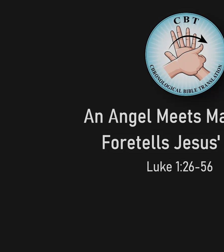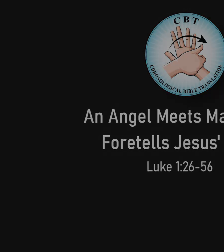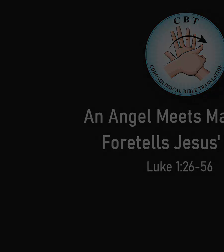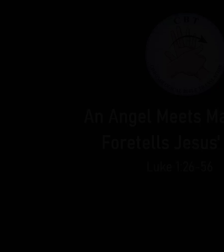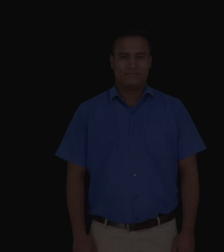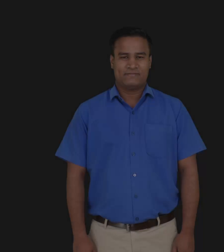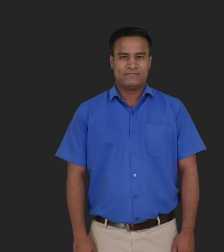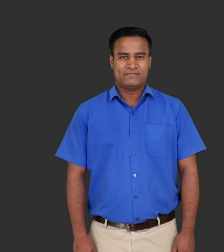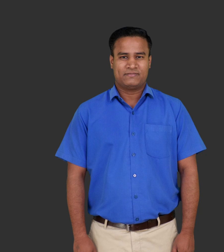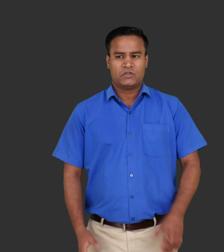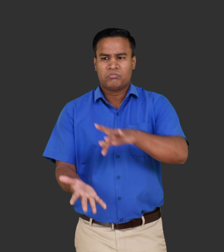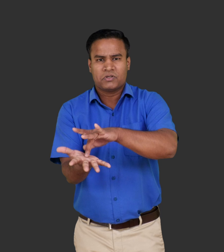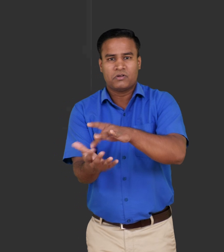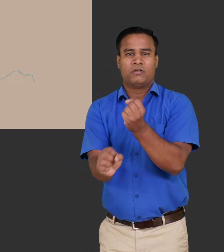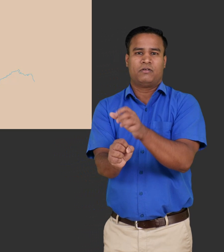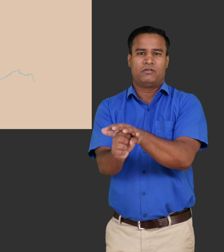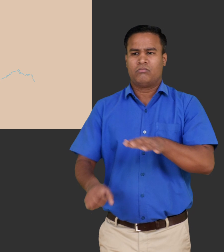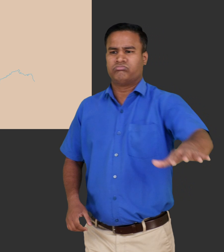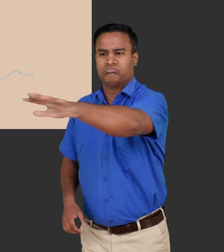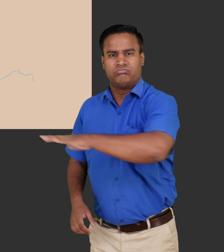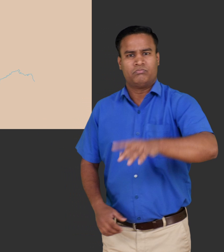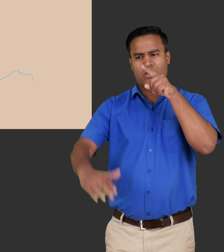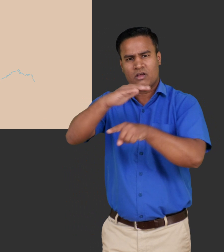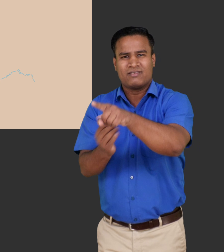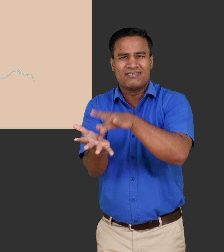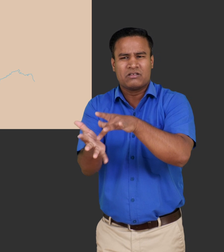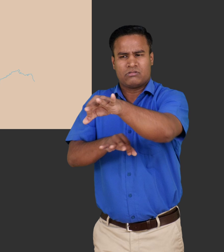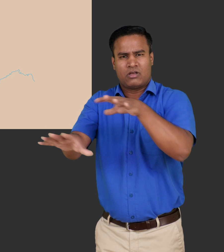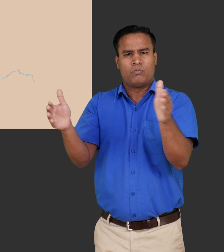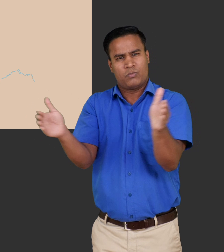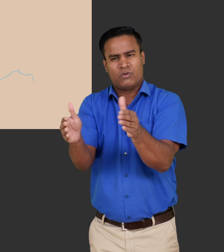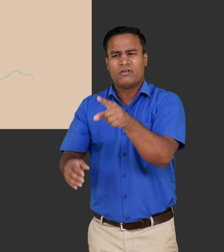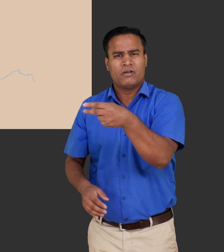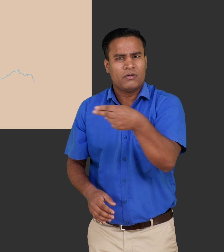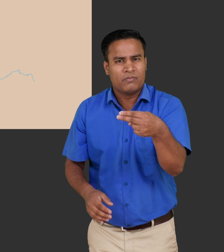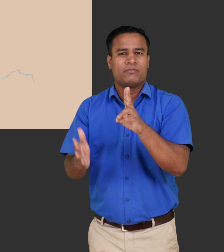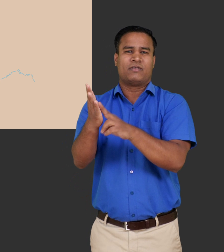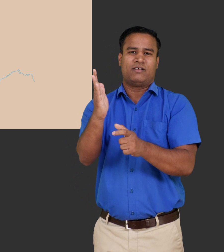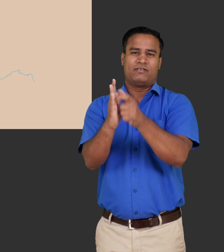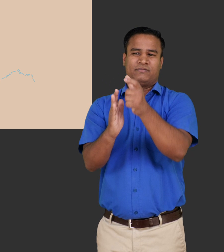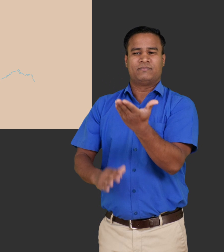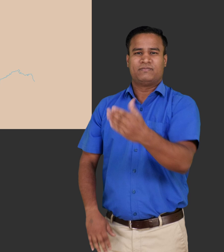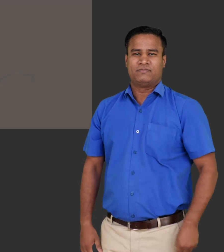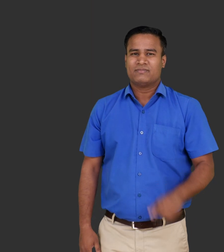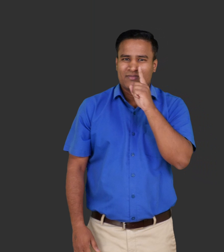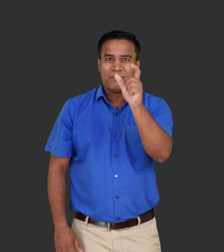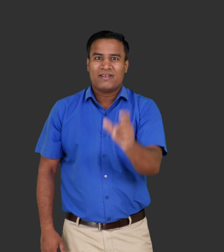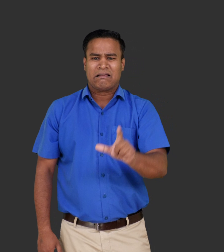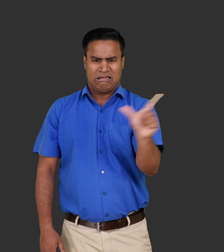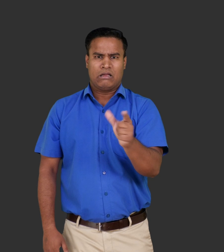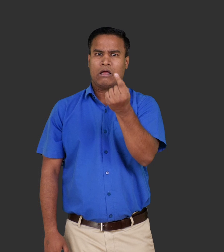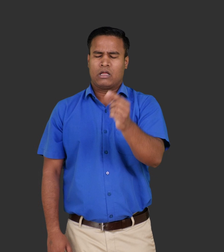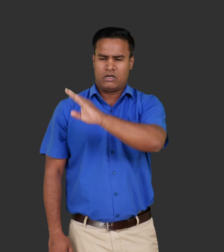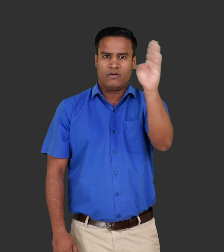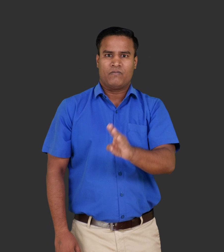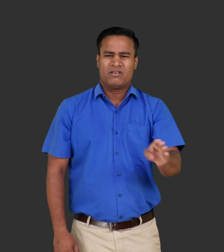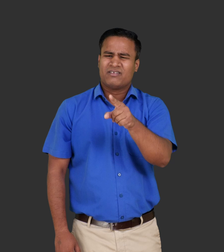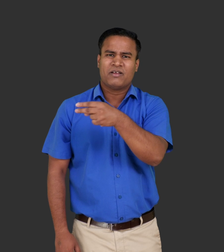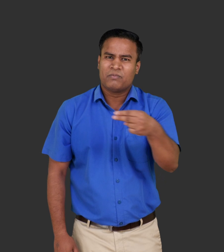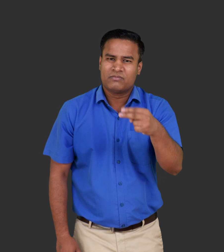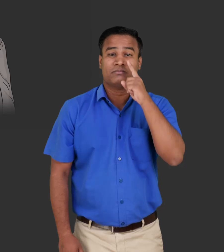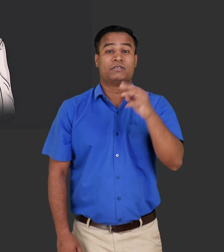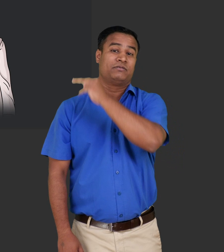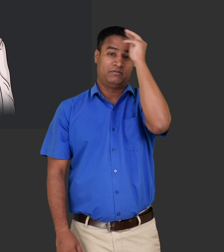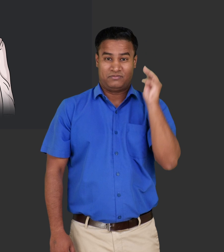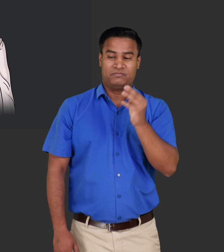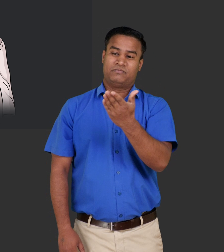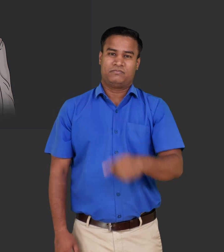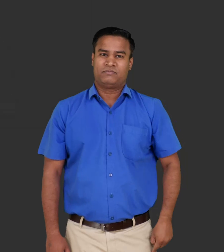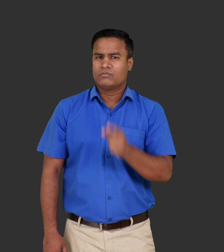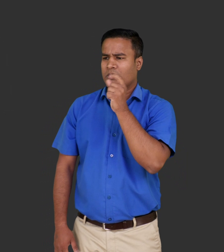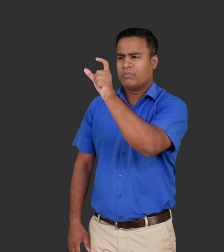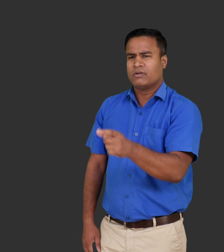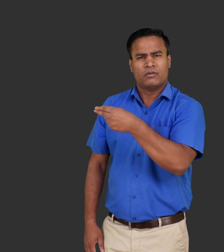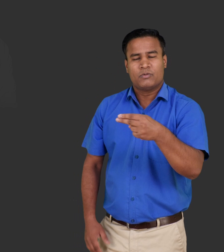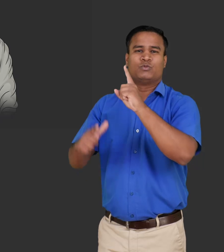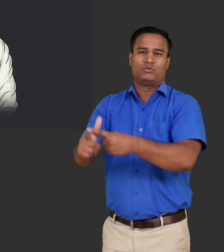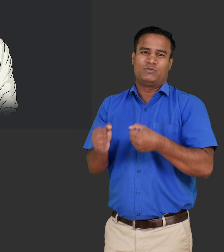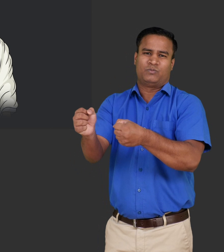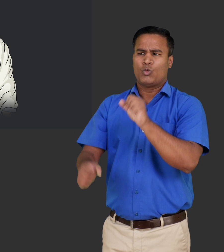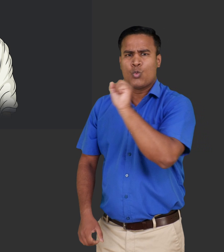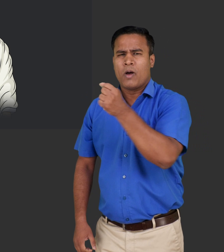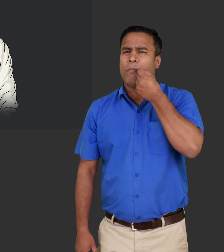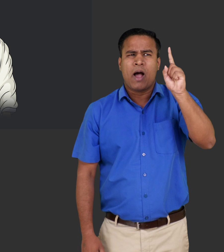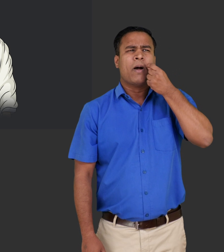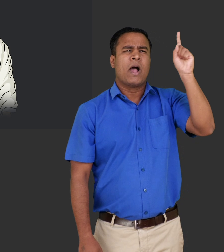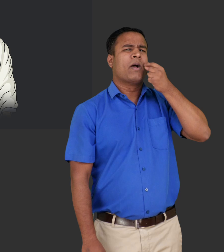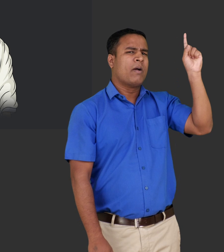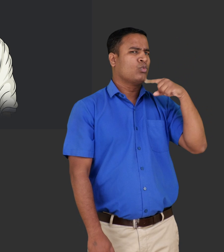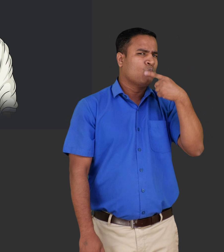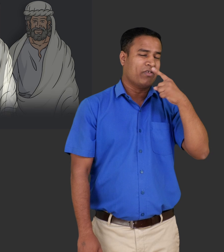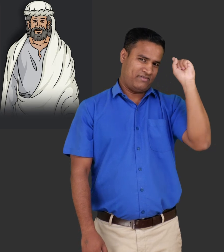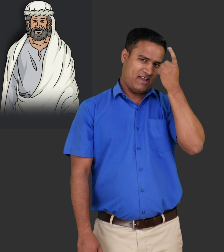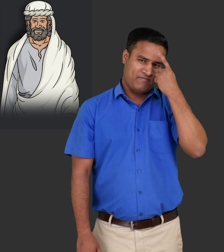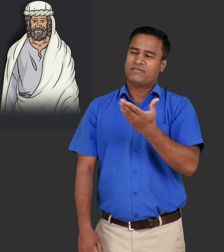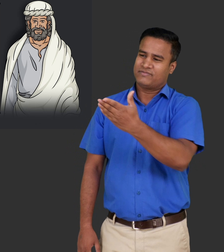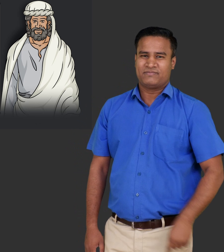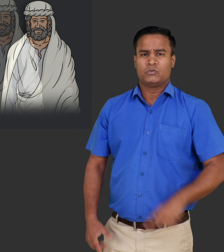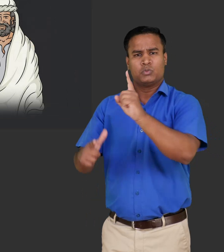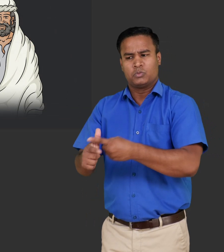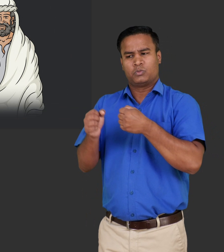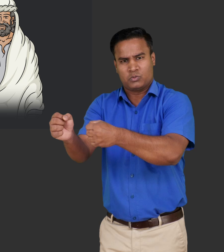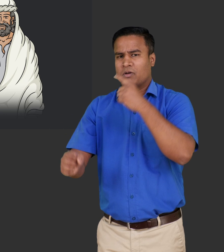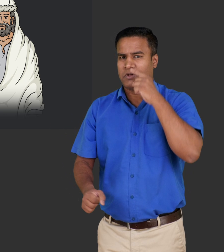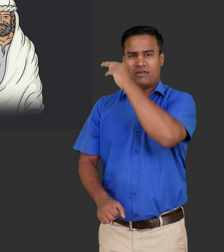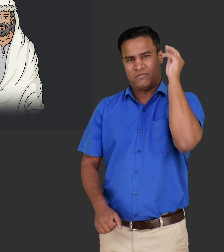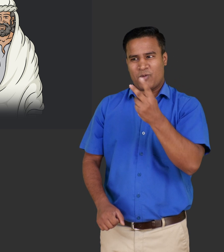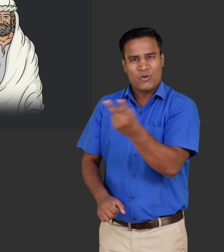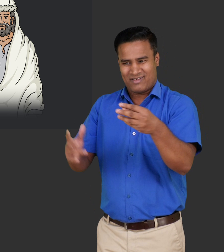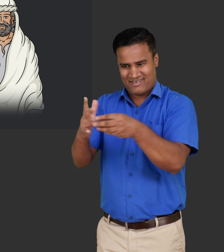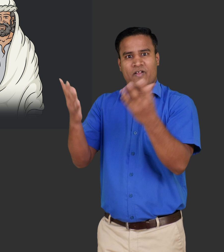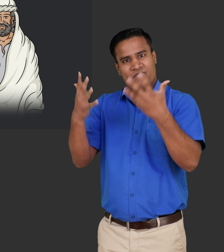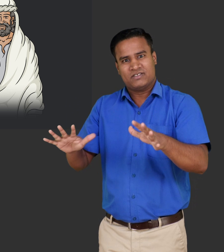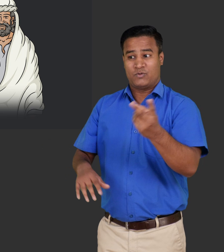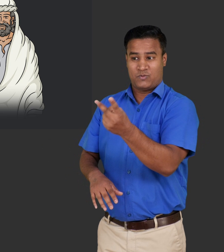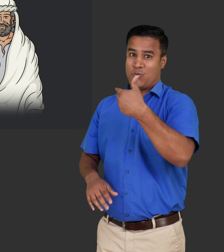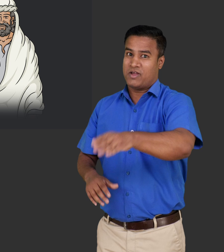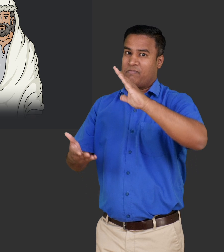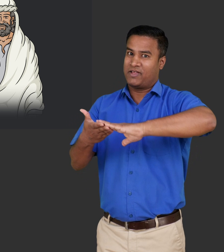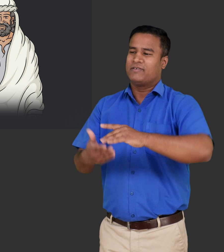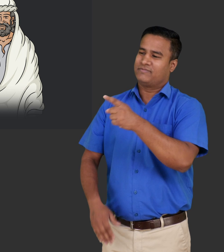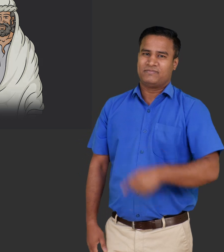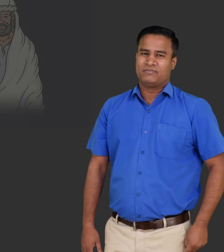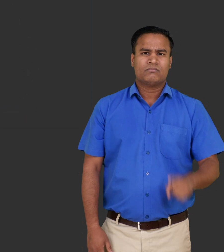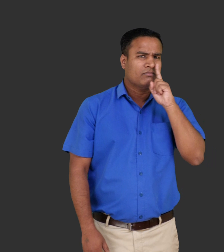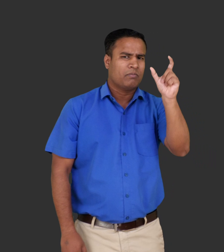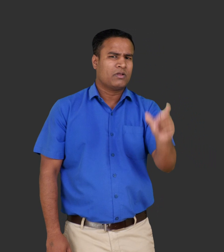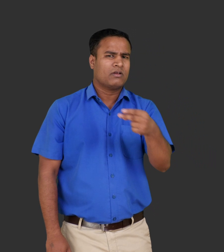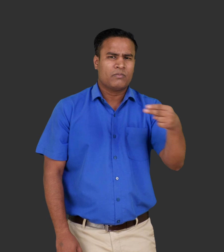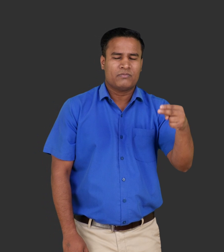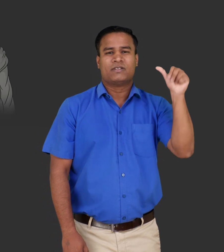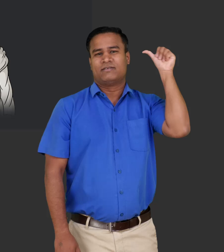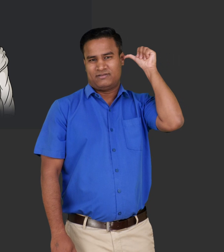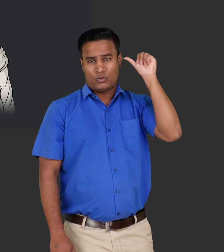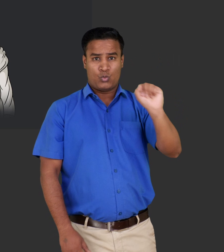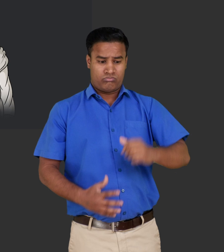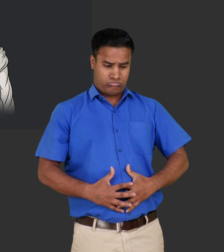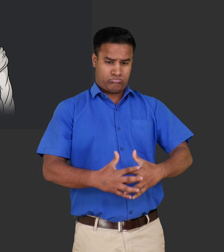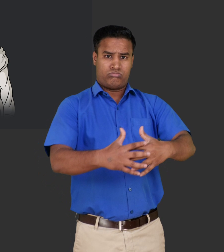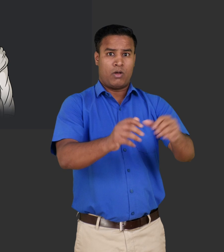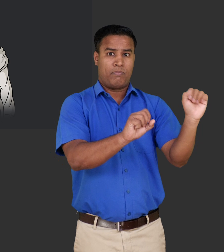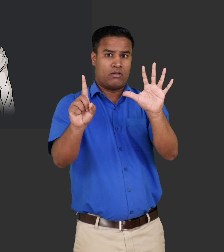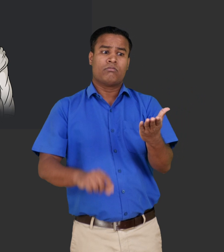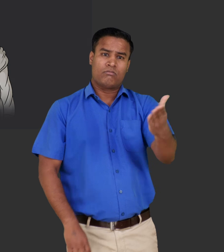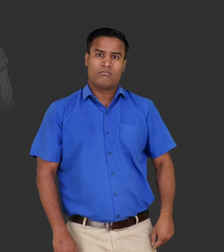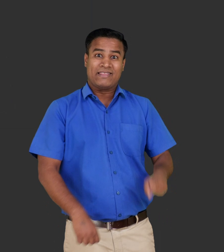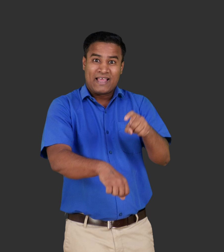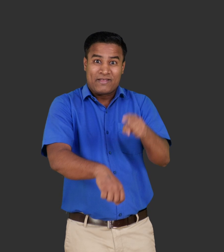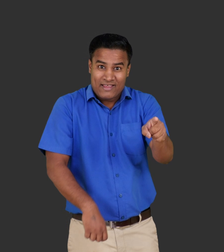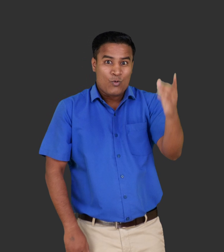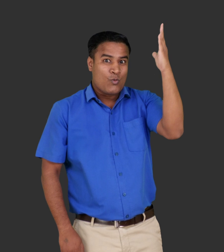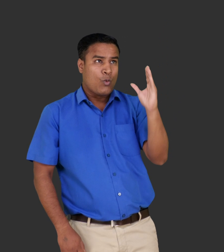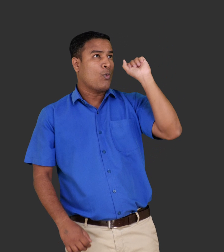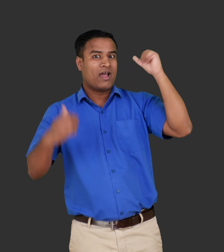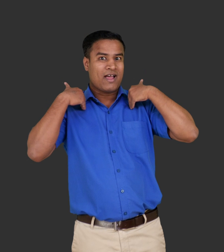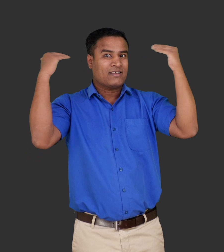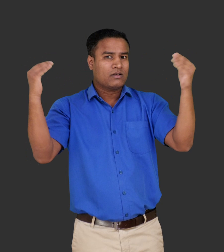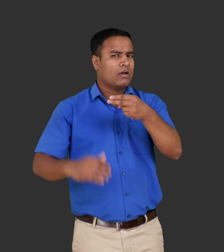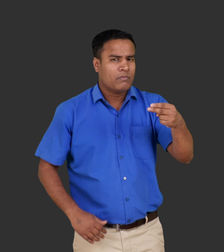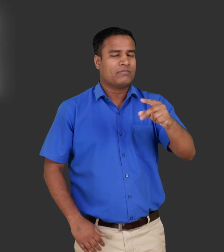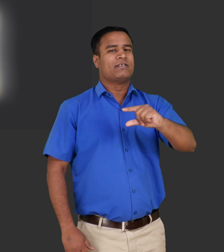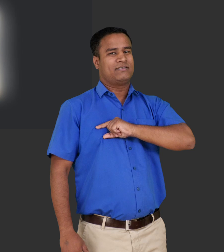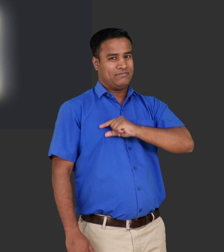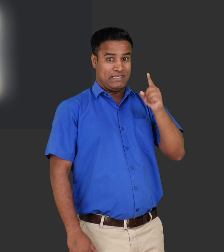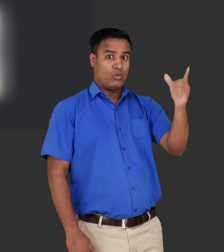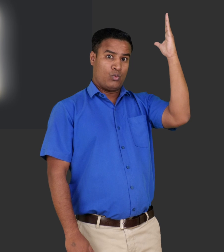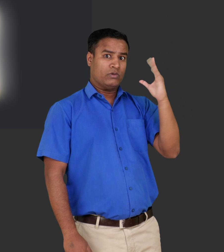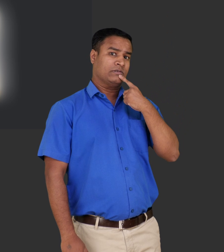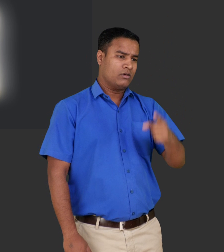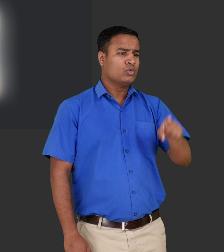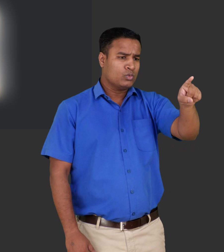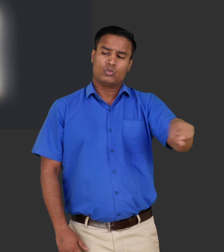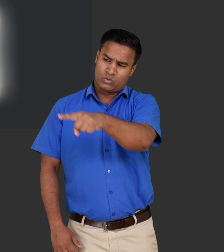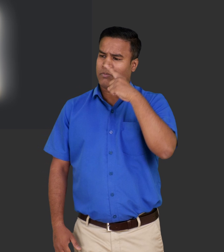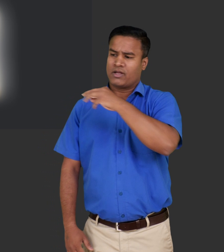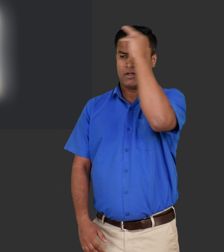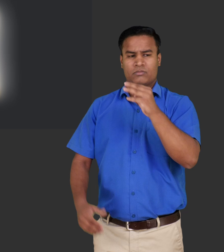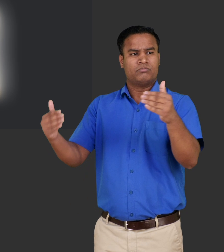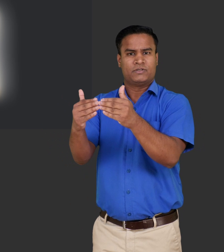In the sixth month, God sent the angel Gabriel to a town in Galilee called Nazareth, to a virgin pledged in marriage to a man named Joseph, who was of the house of David.